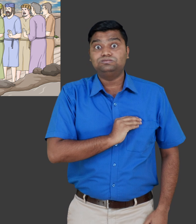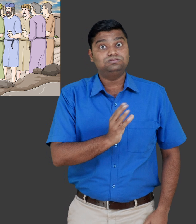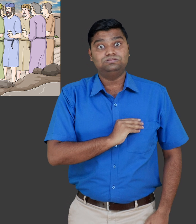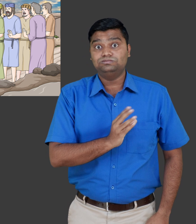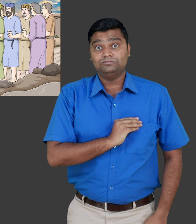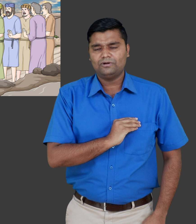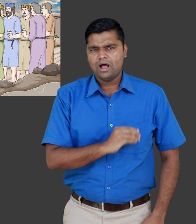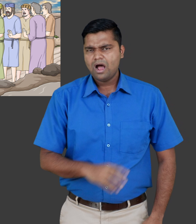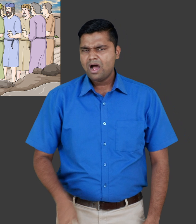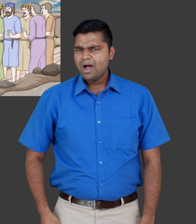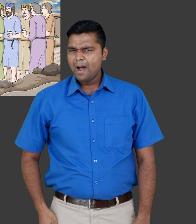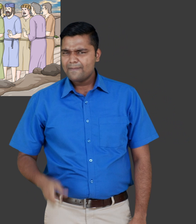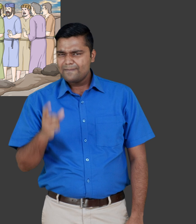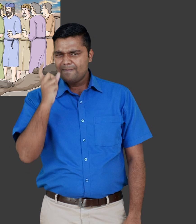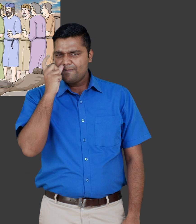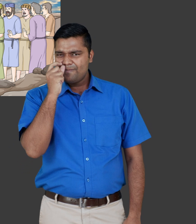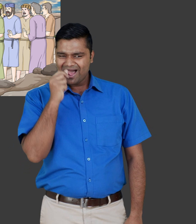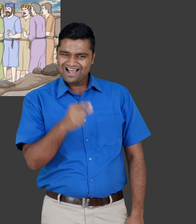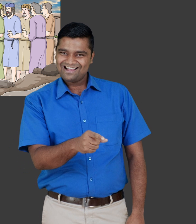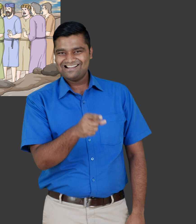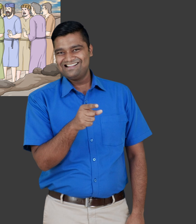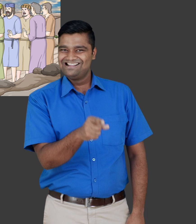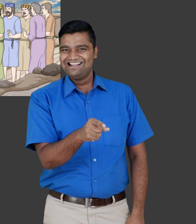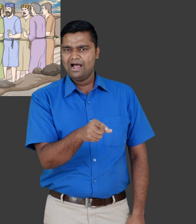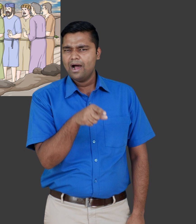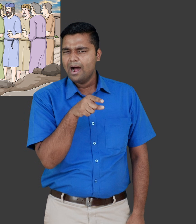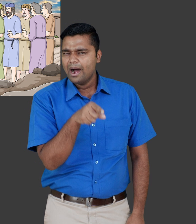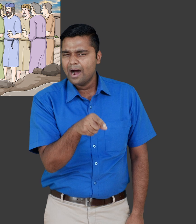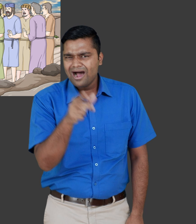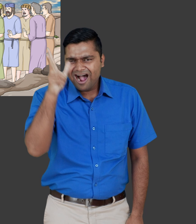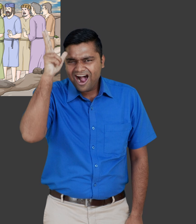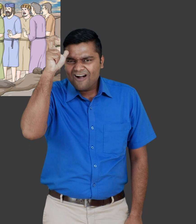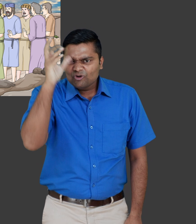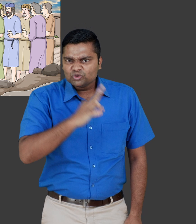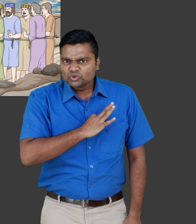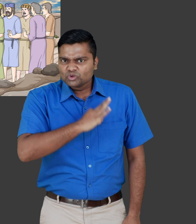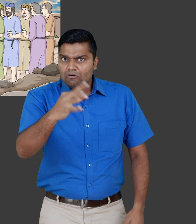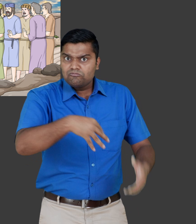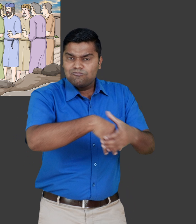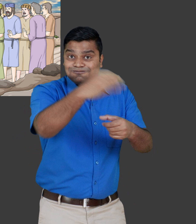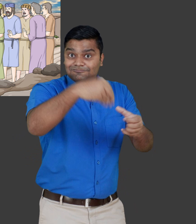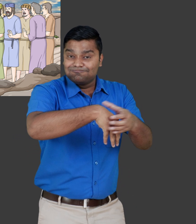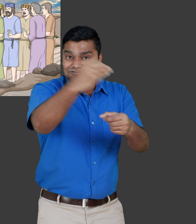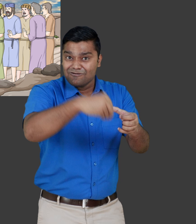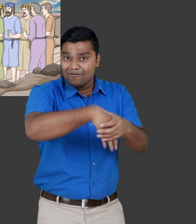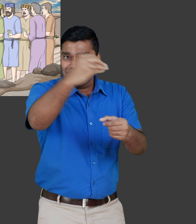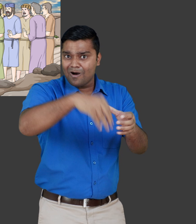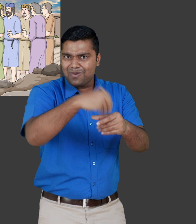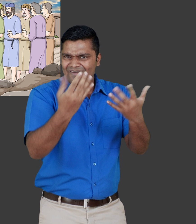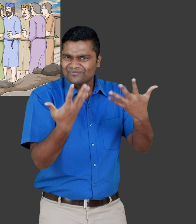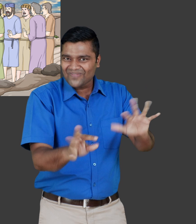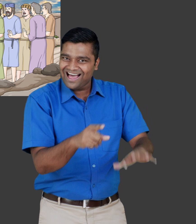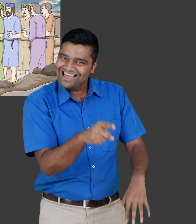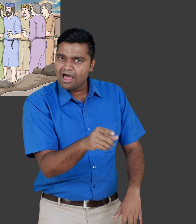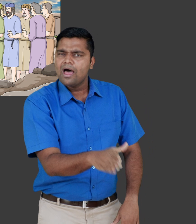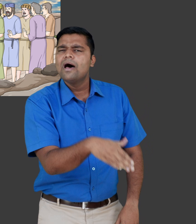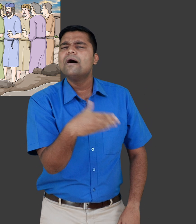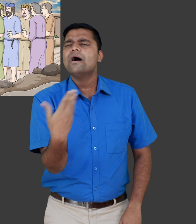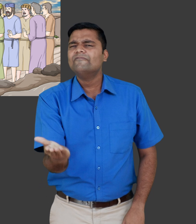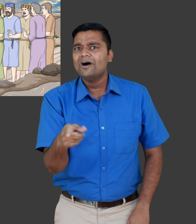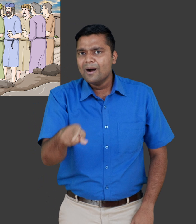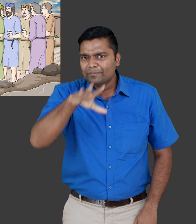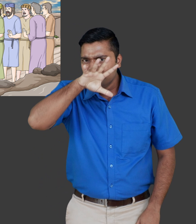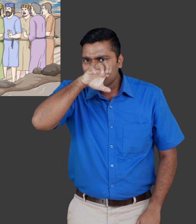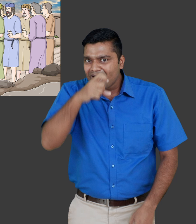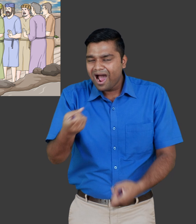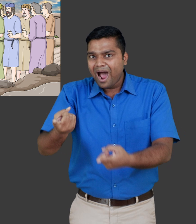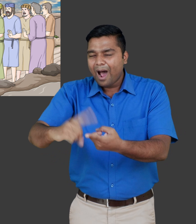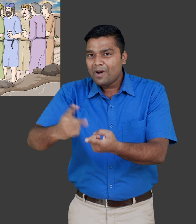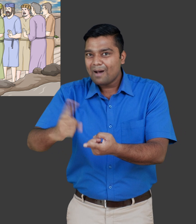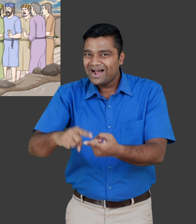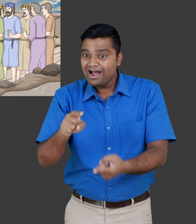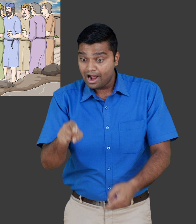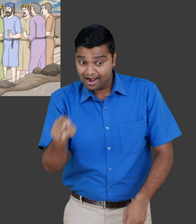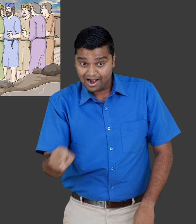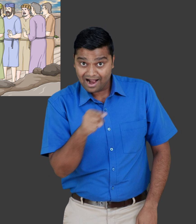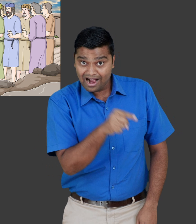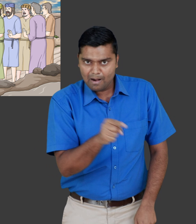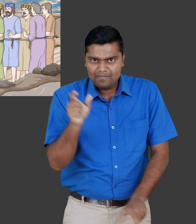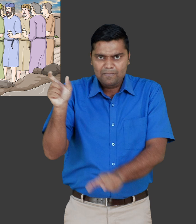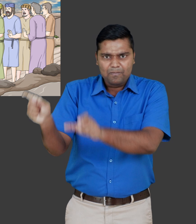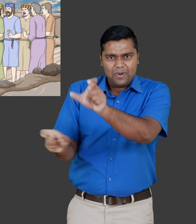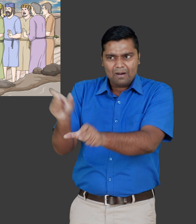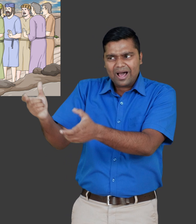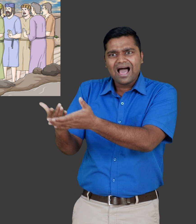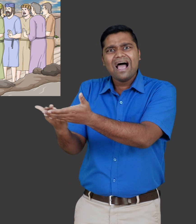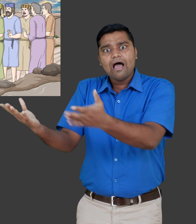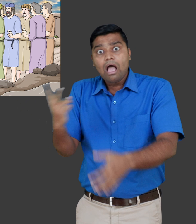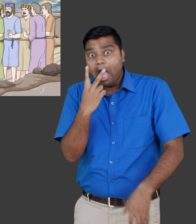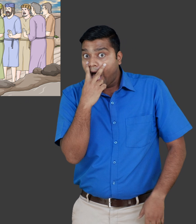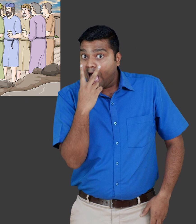and they were afraid.